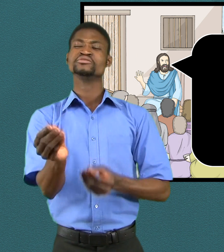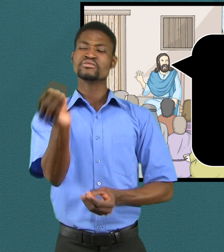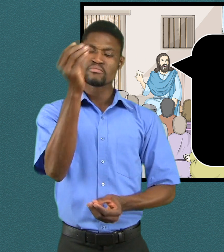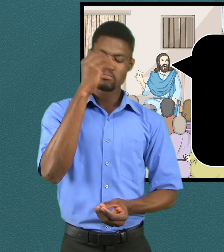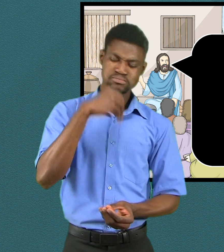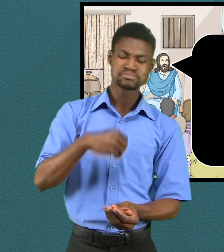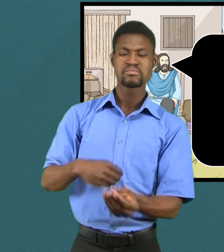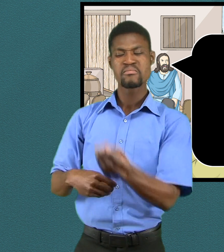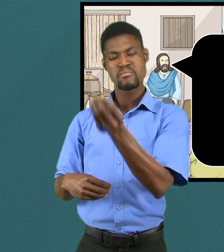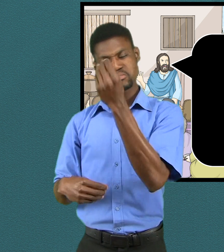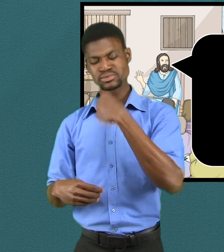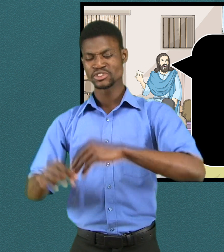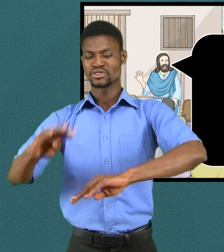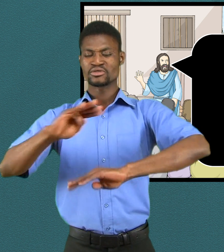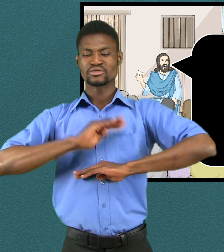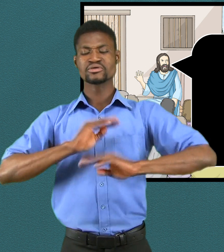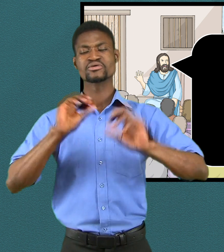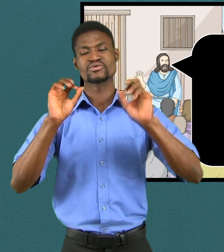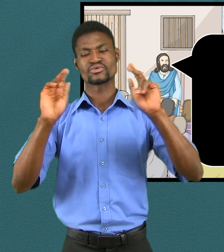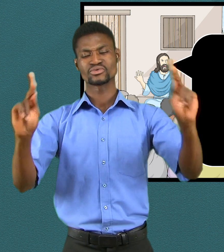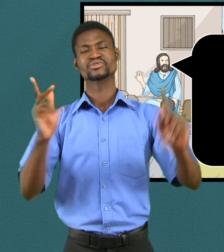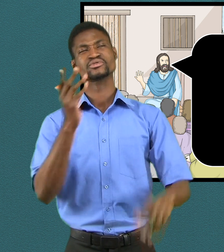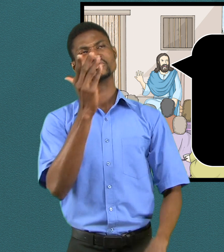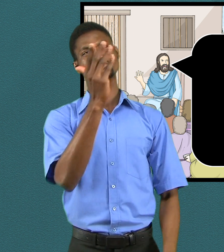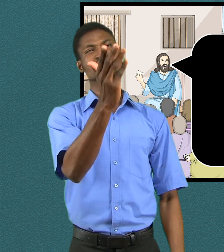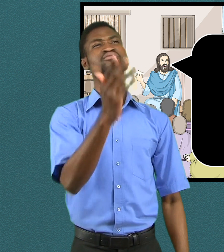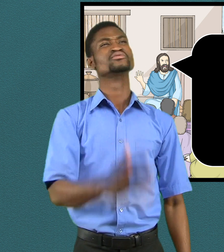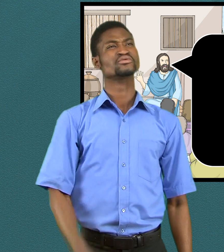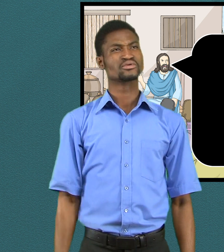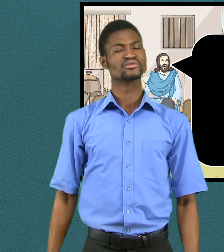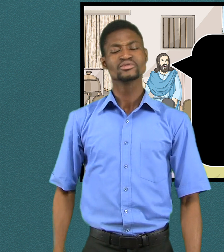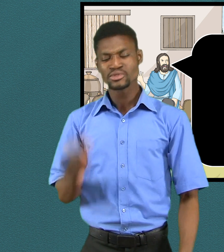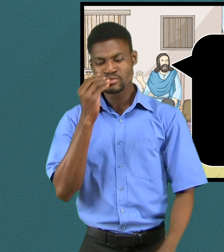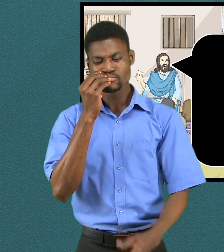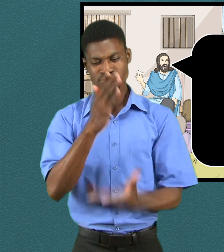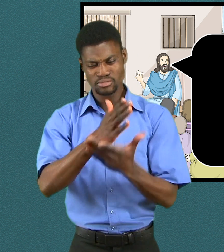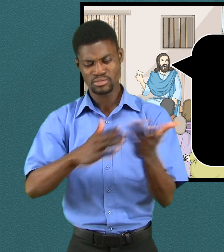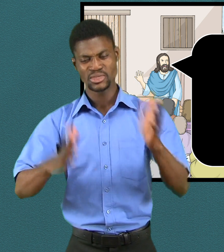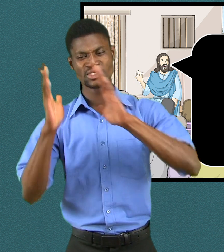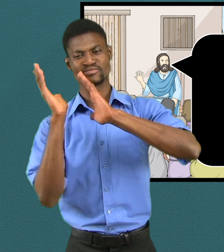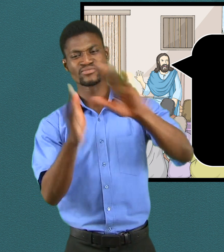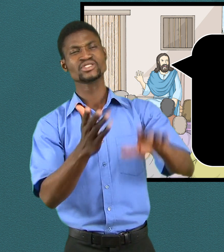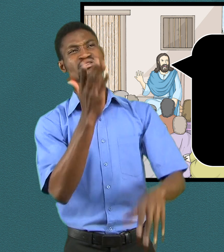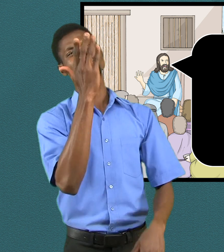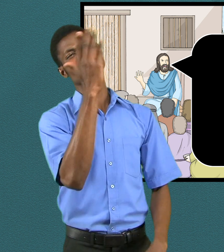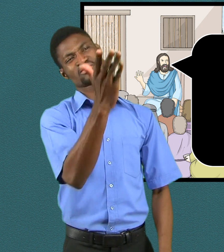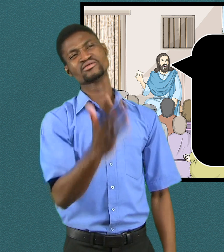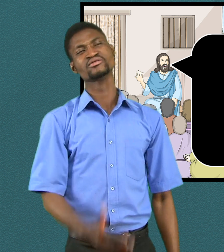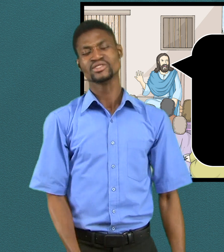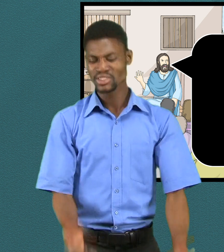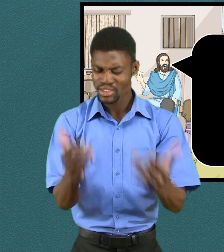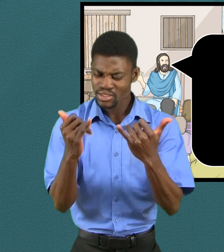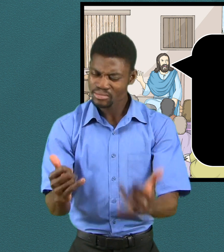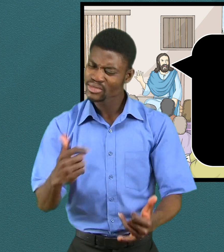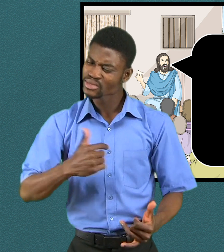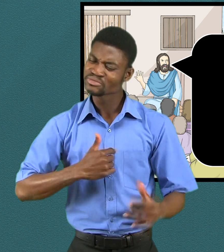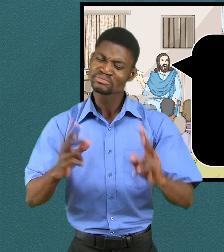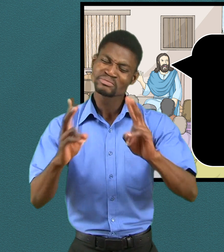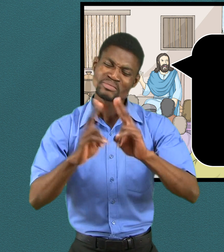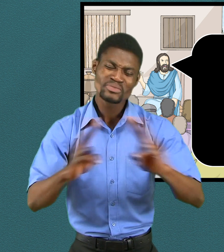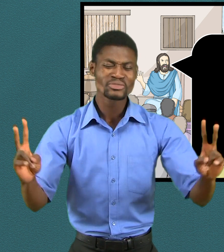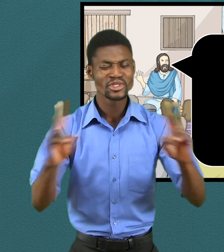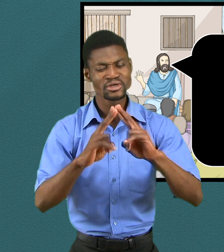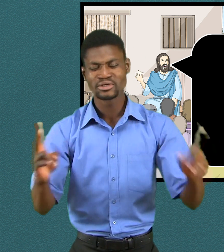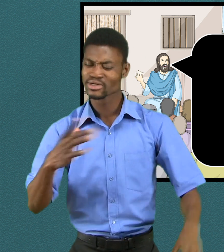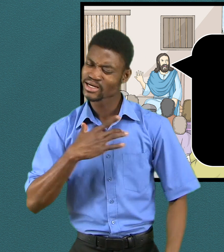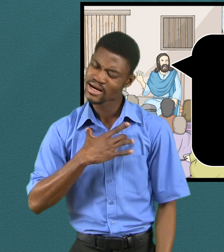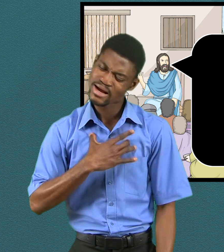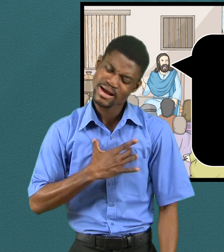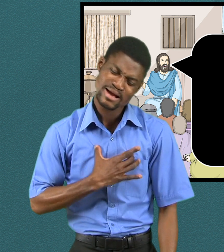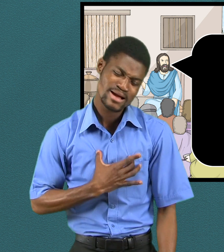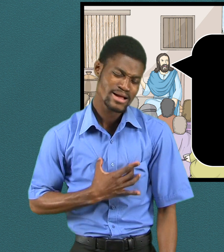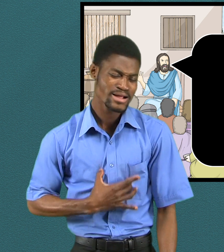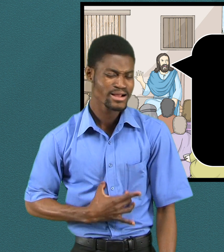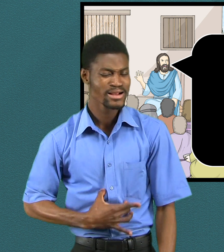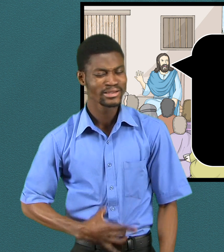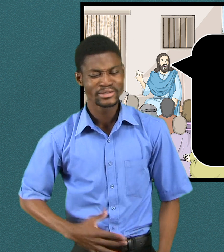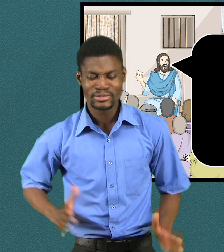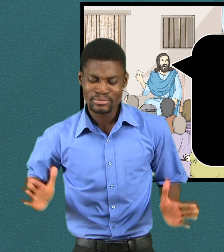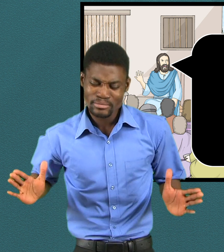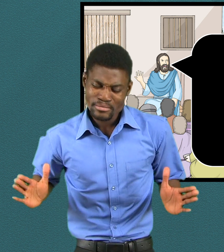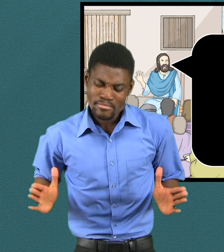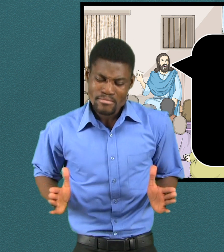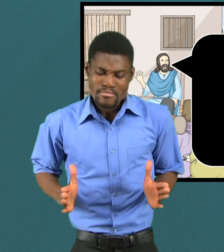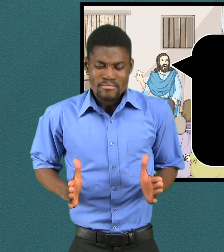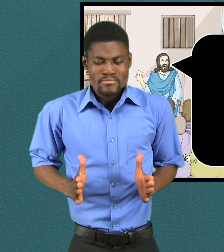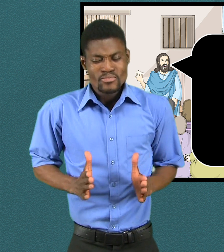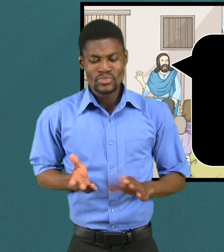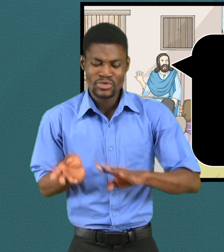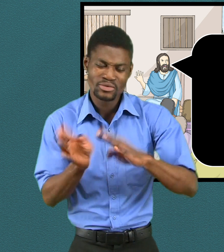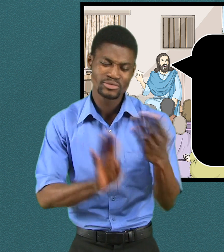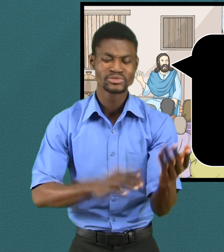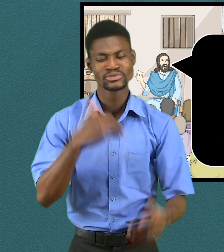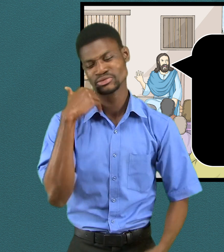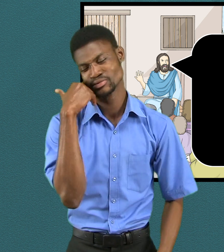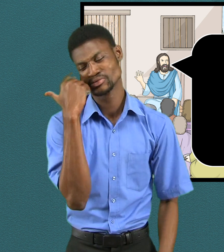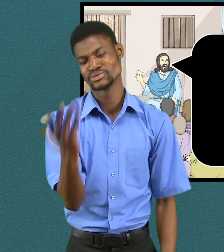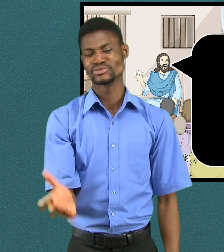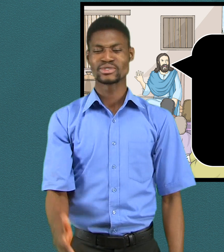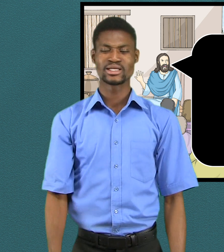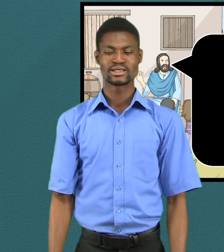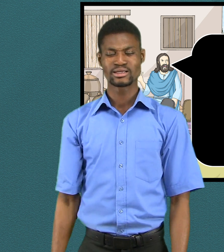But here I am, starving to death!